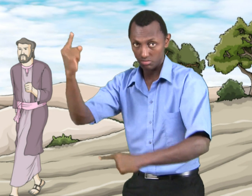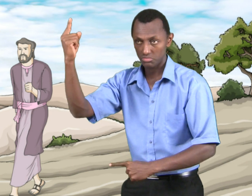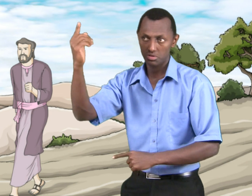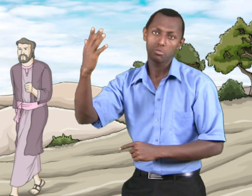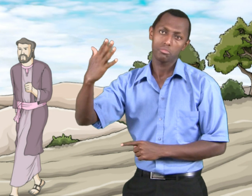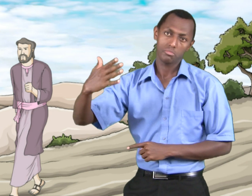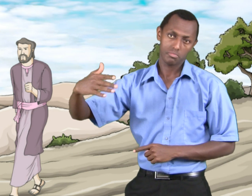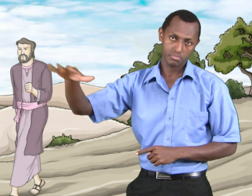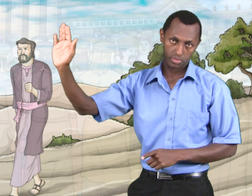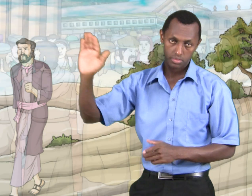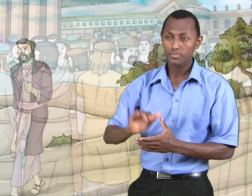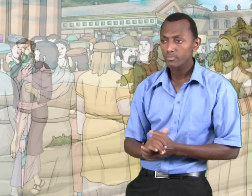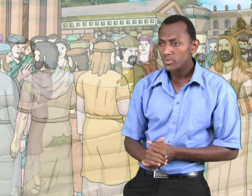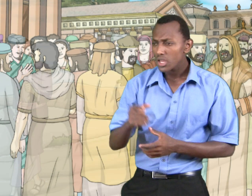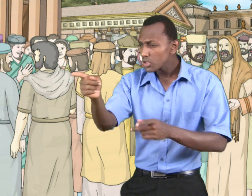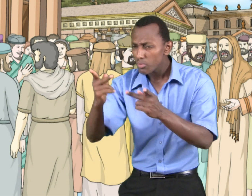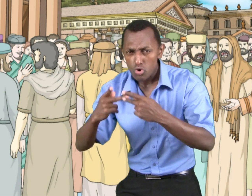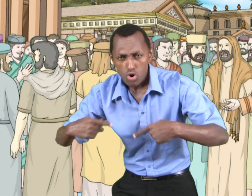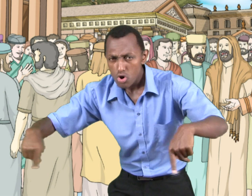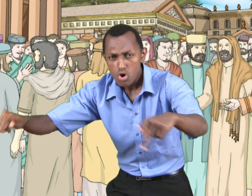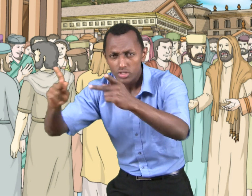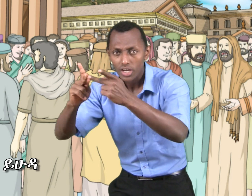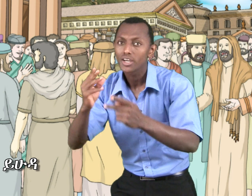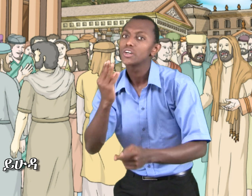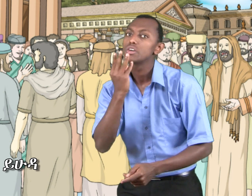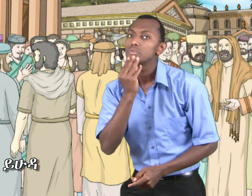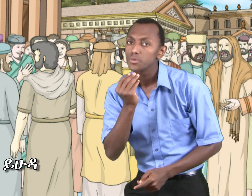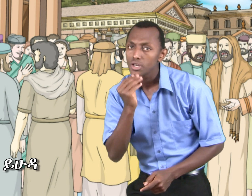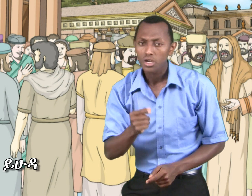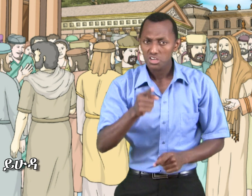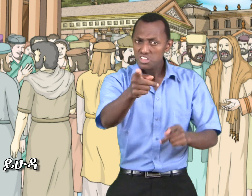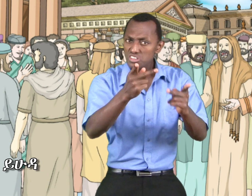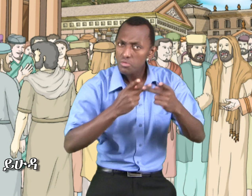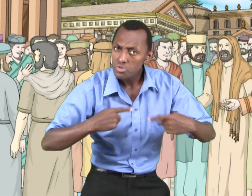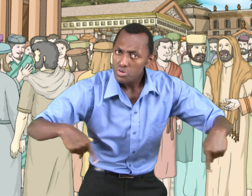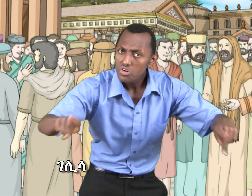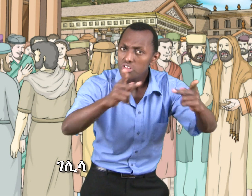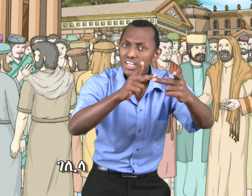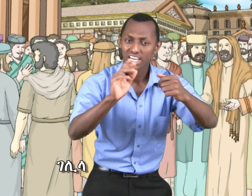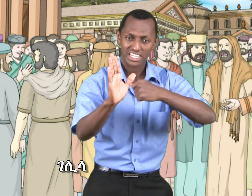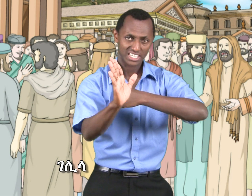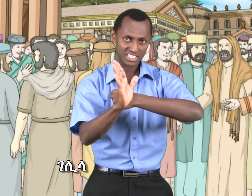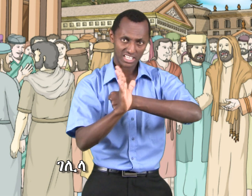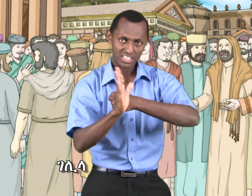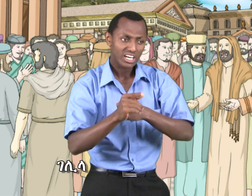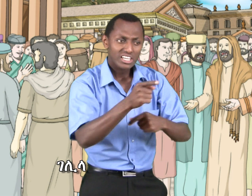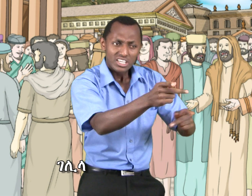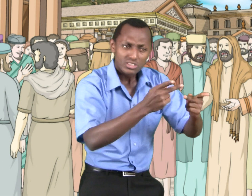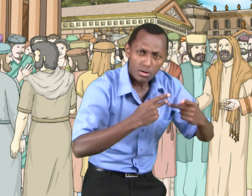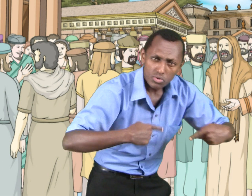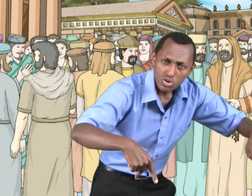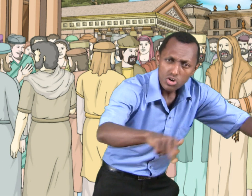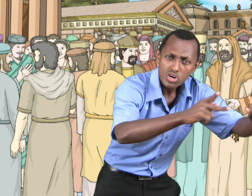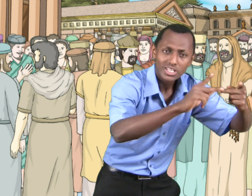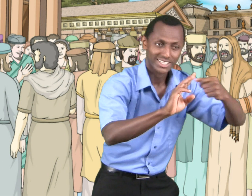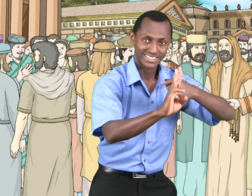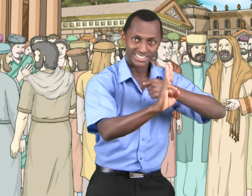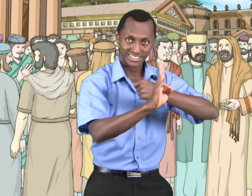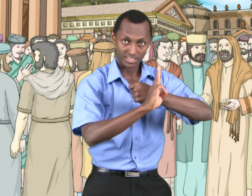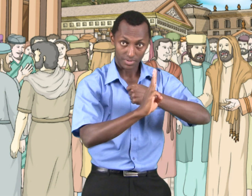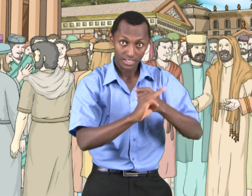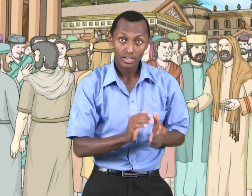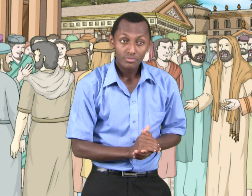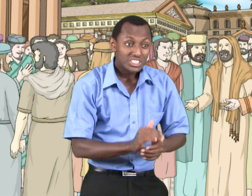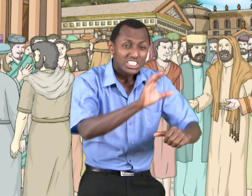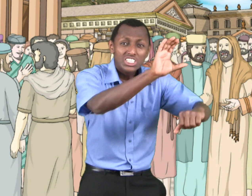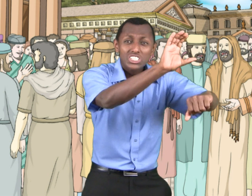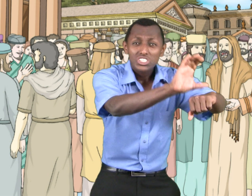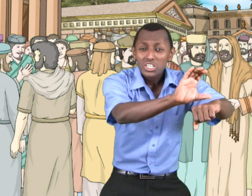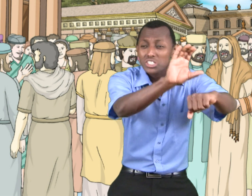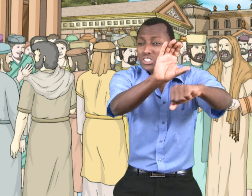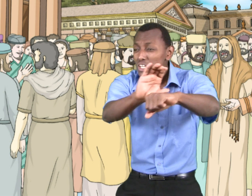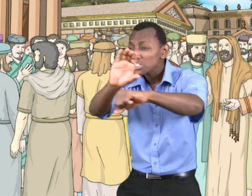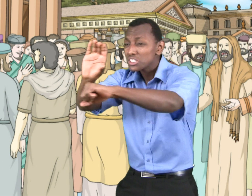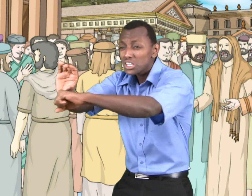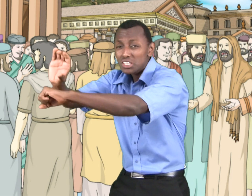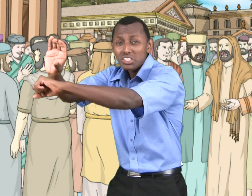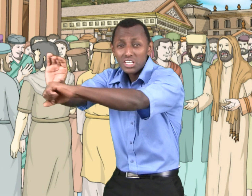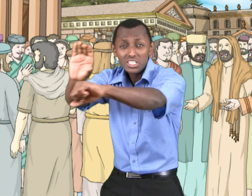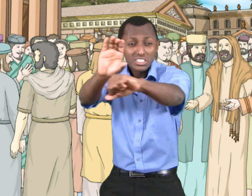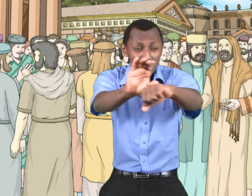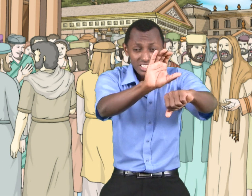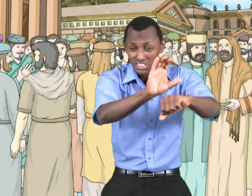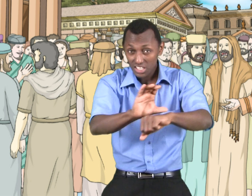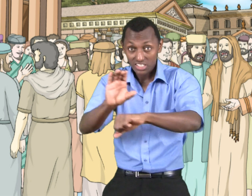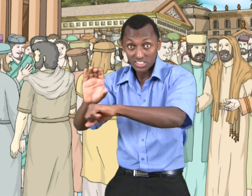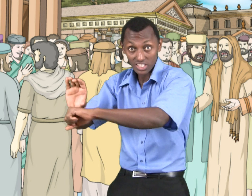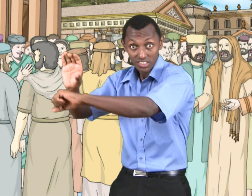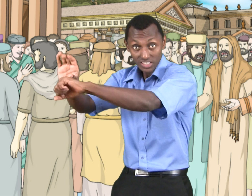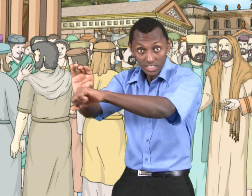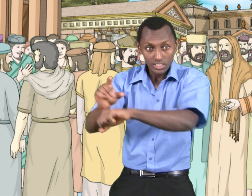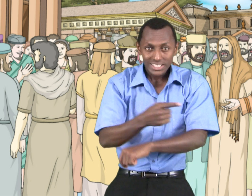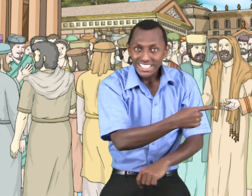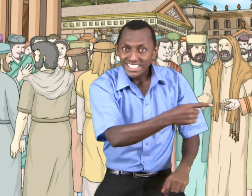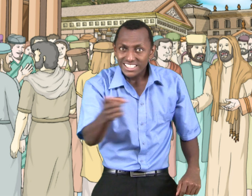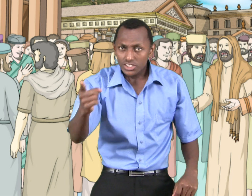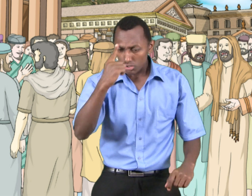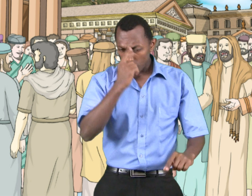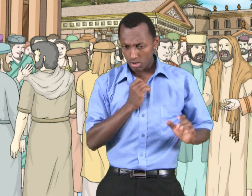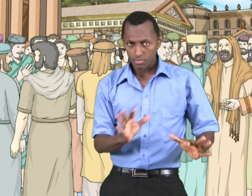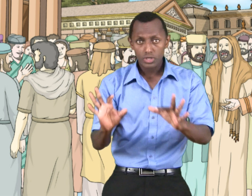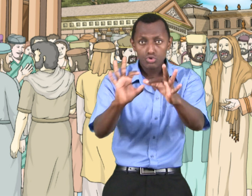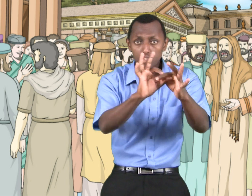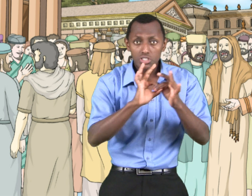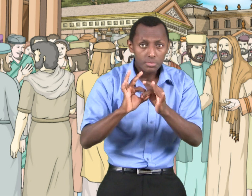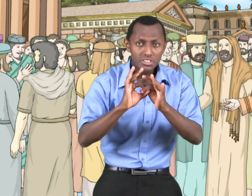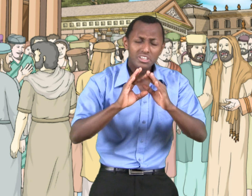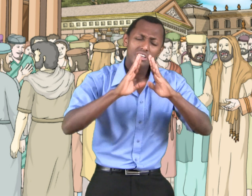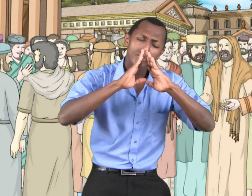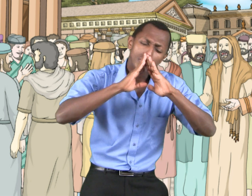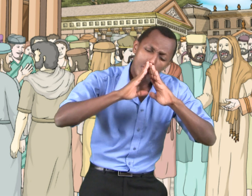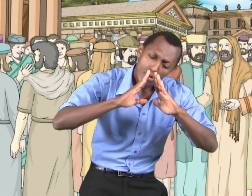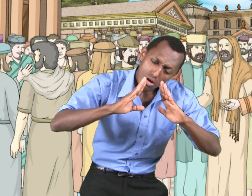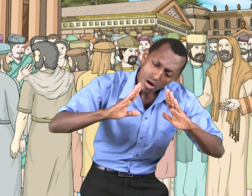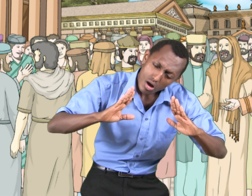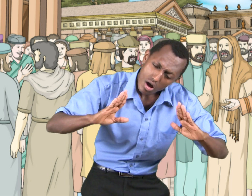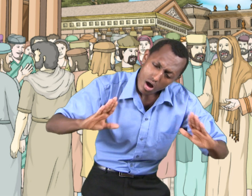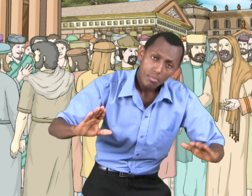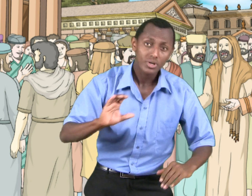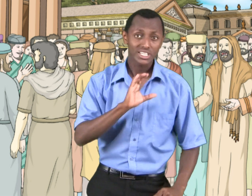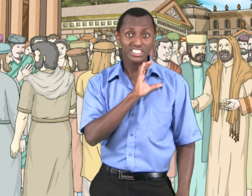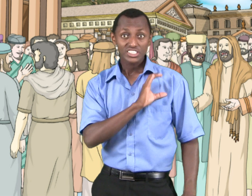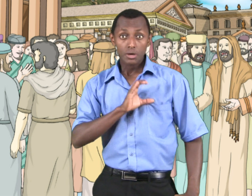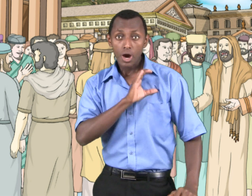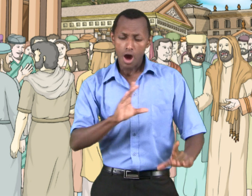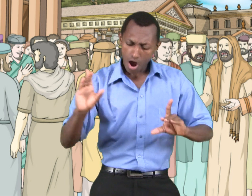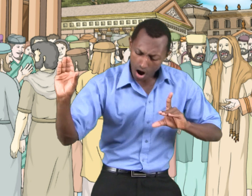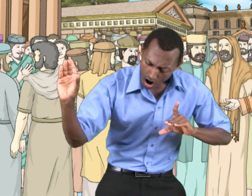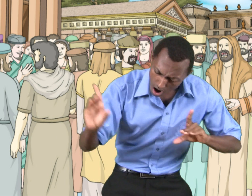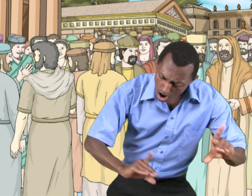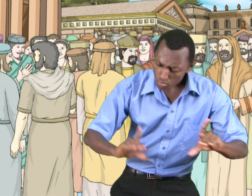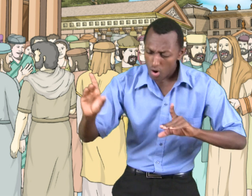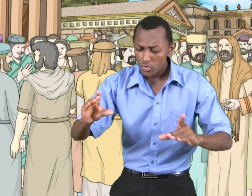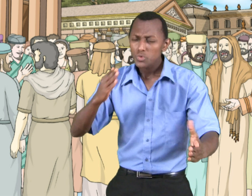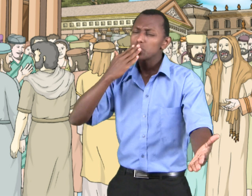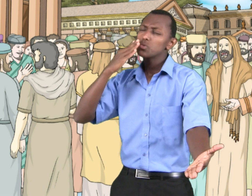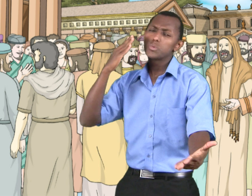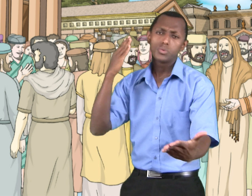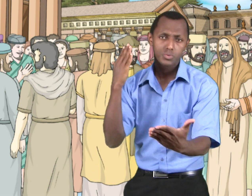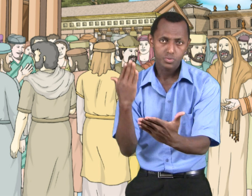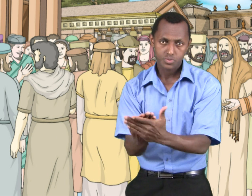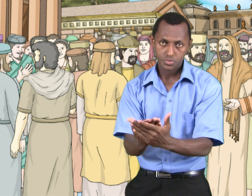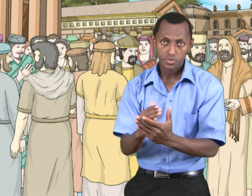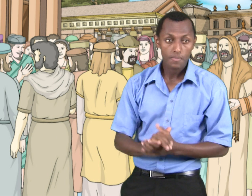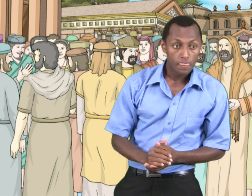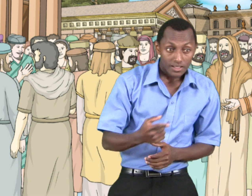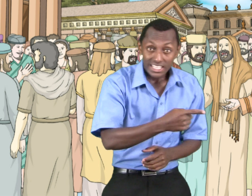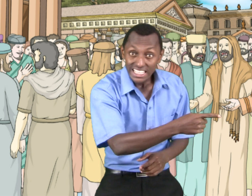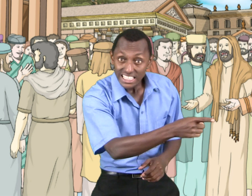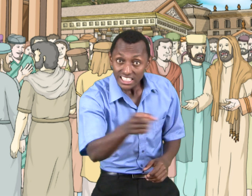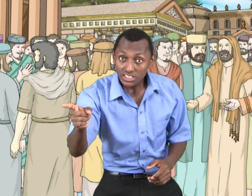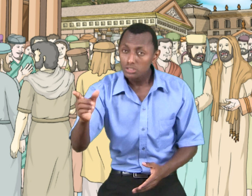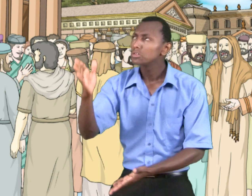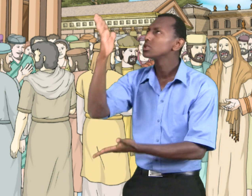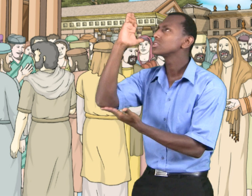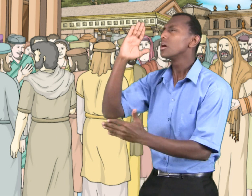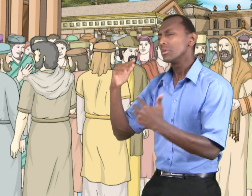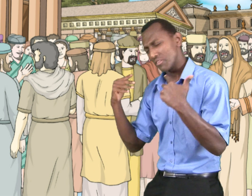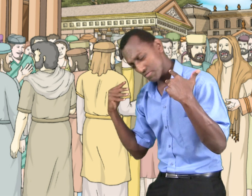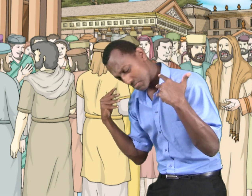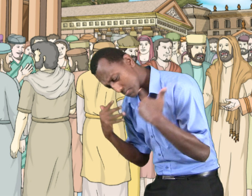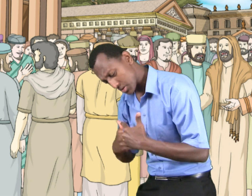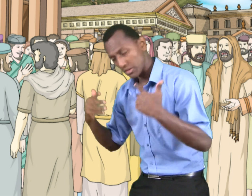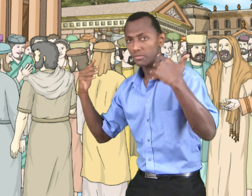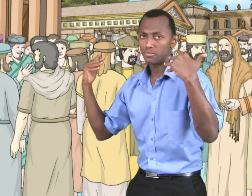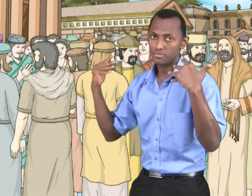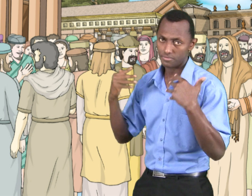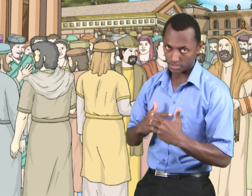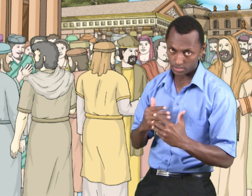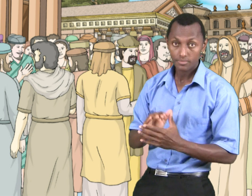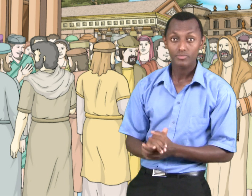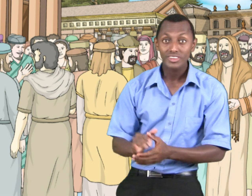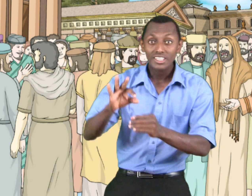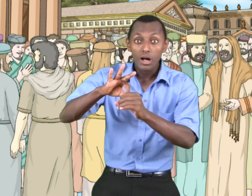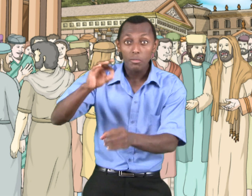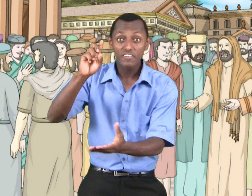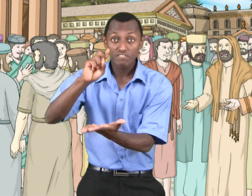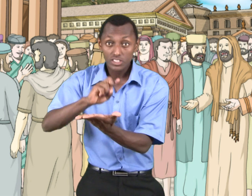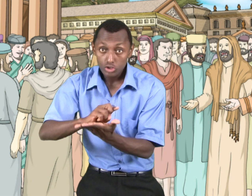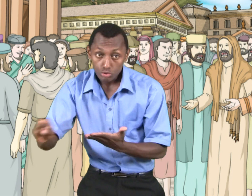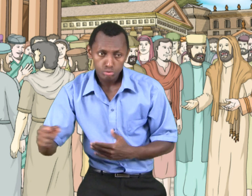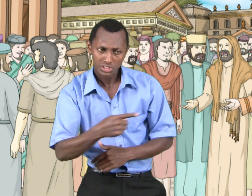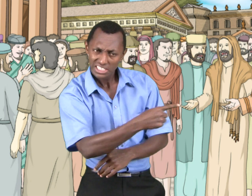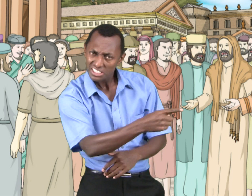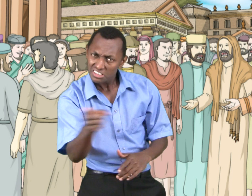Then the church throughout Judea, Galilee, and Samaria experienced a time of peace.